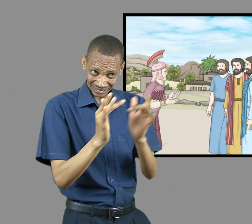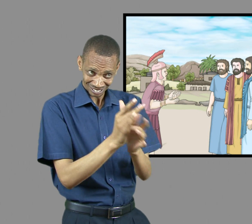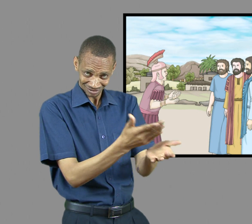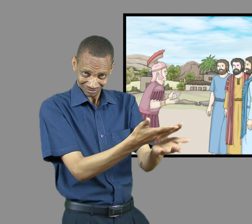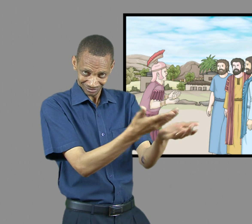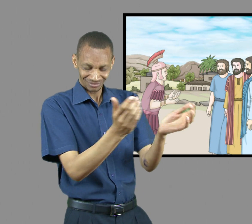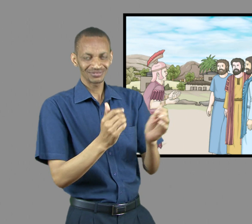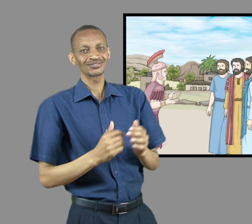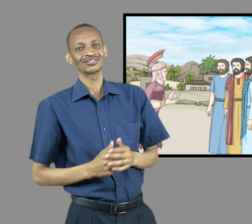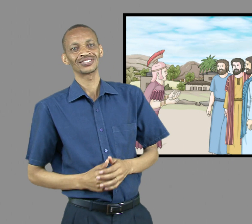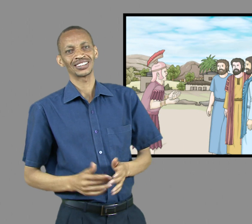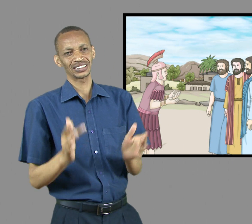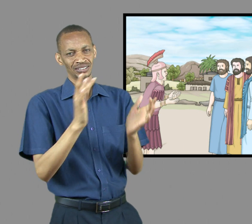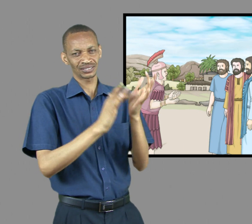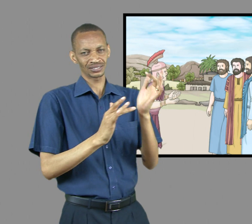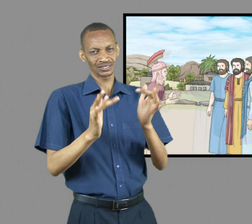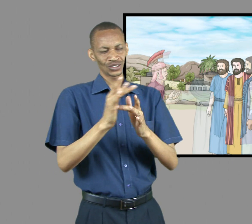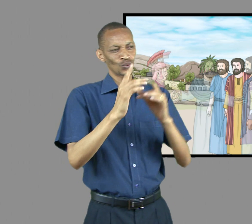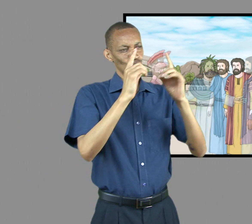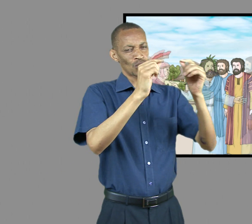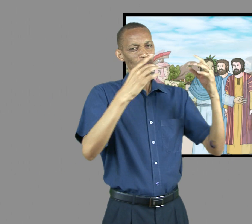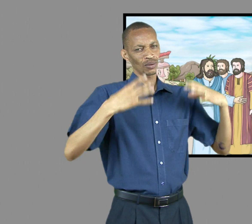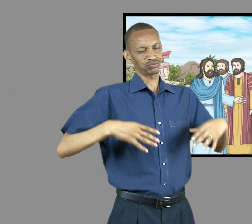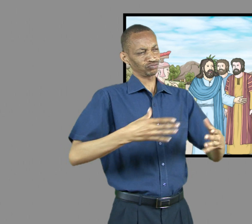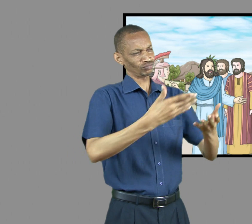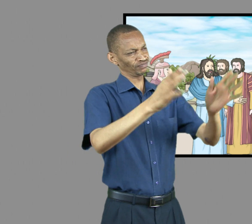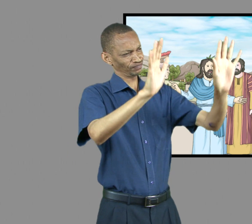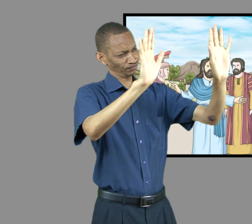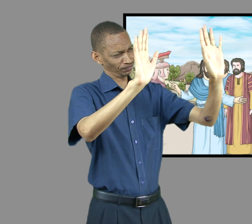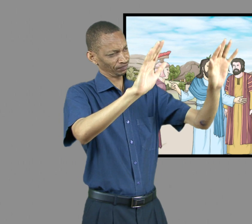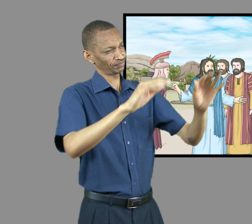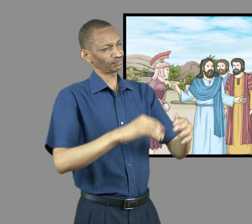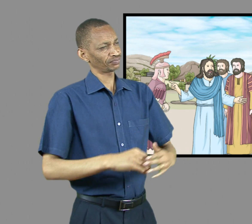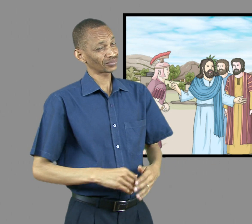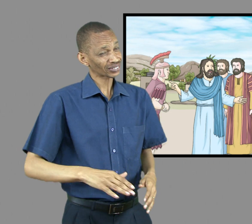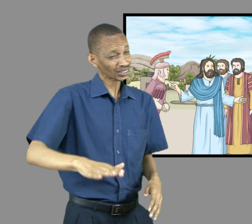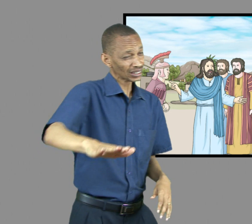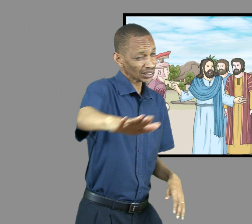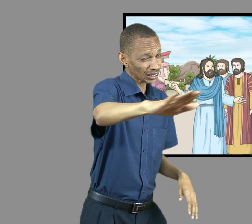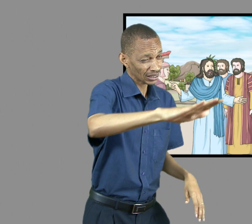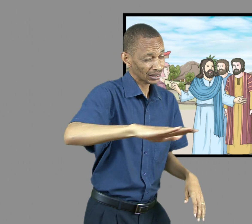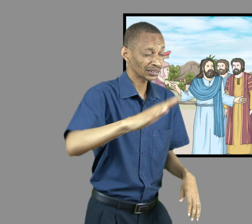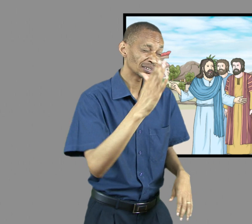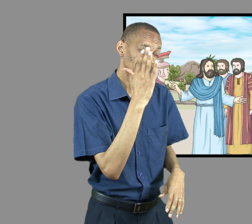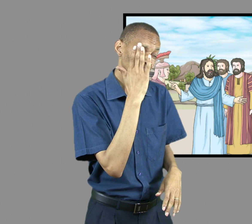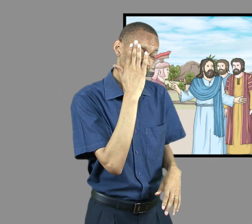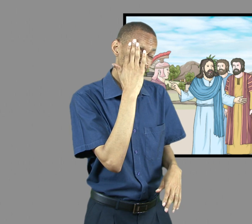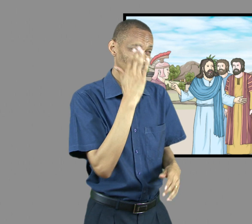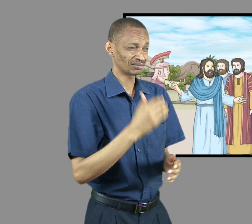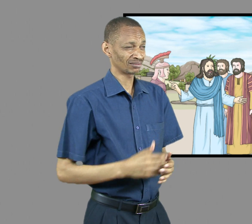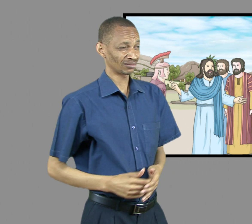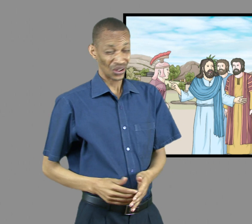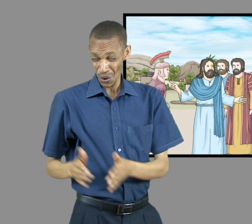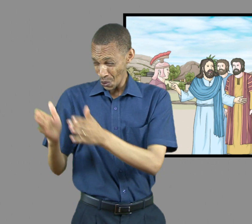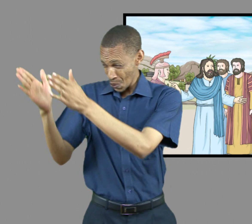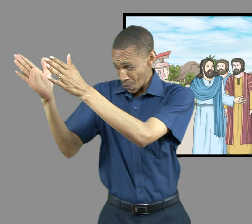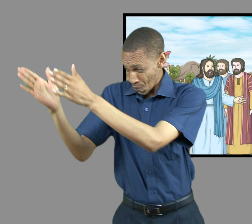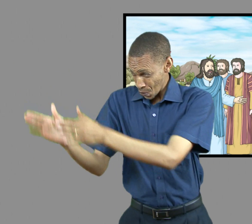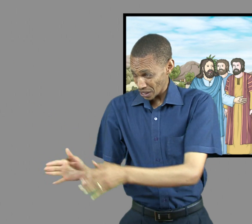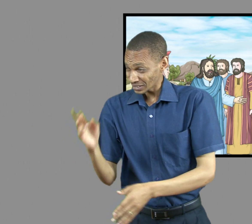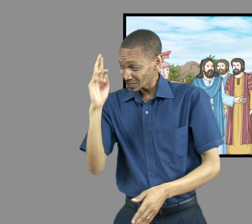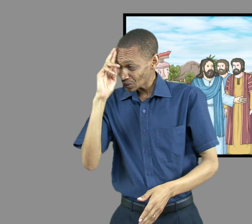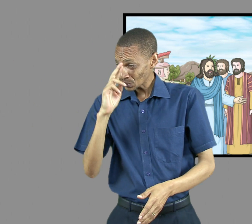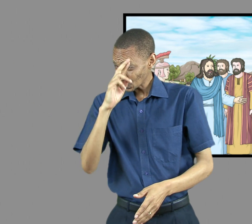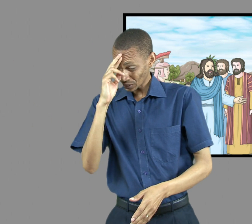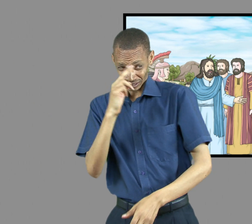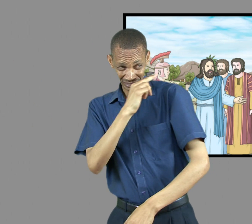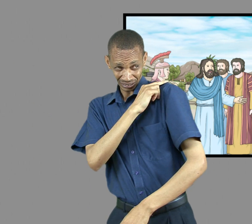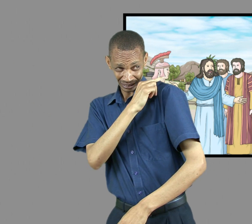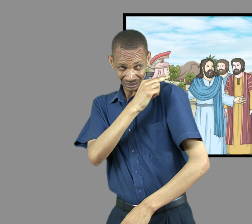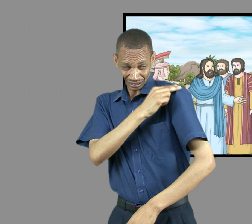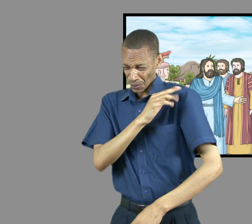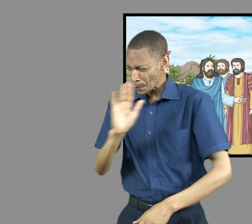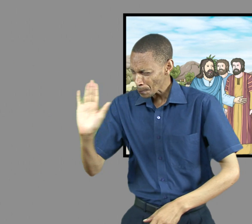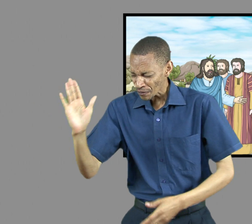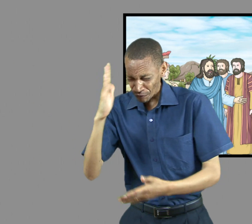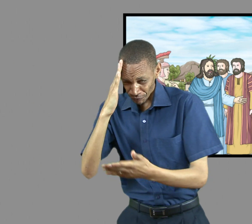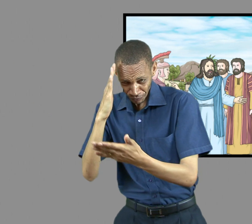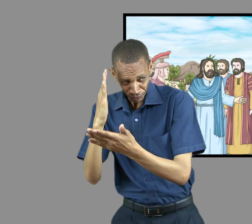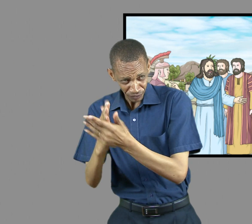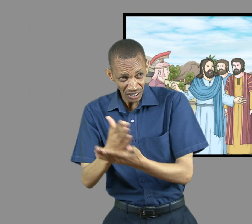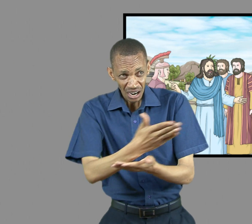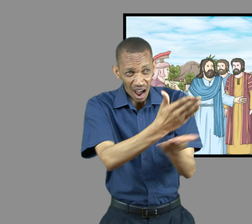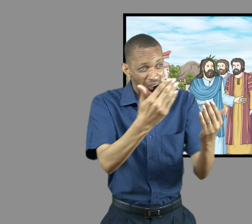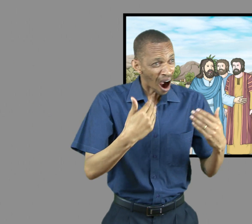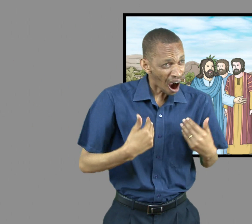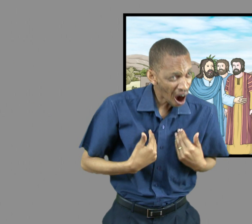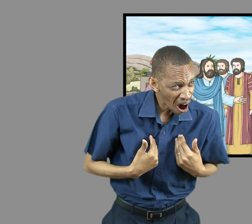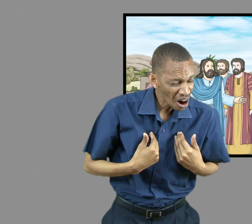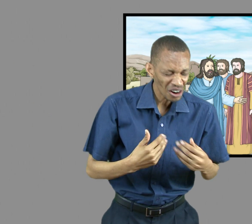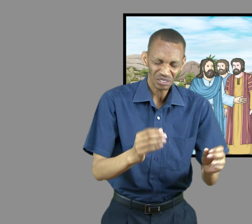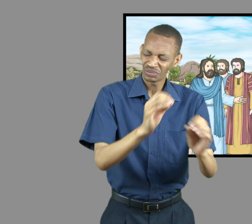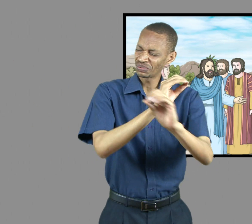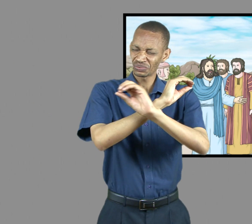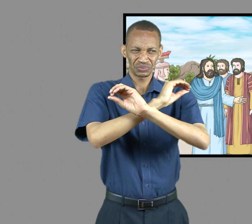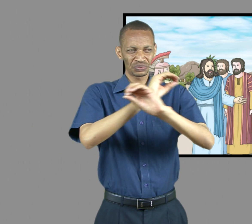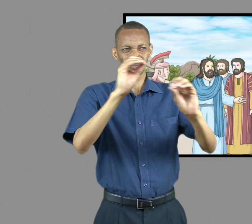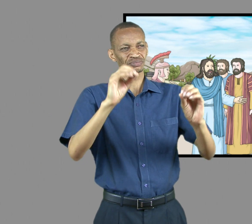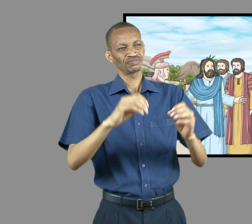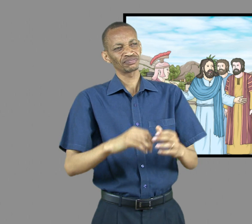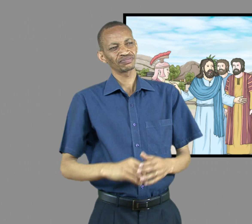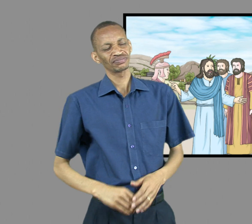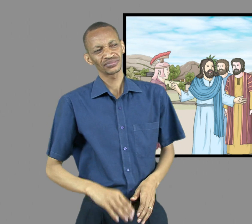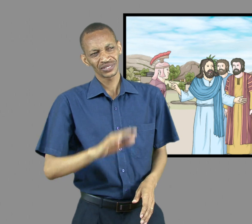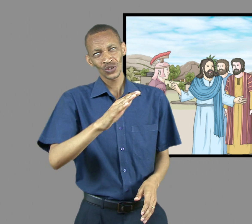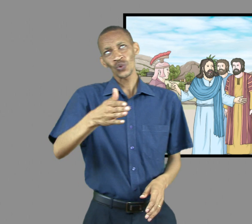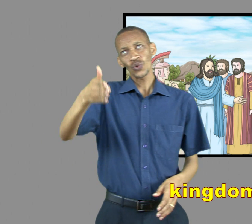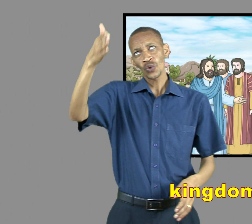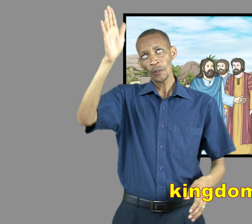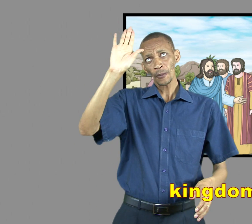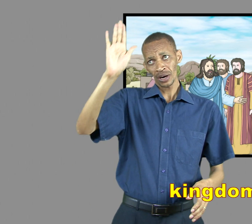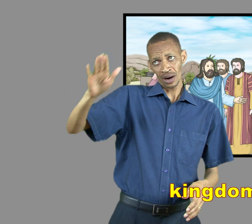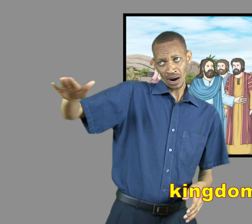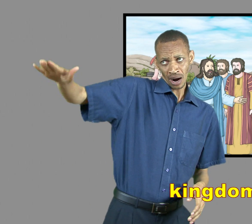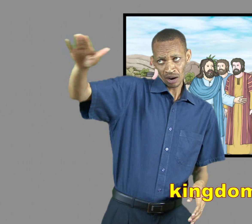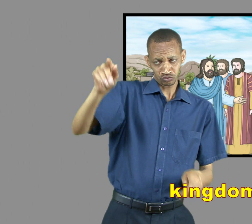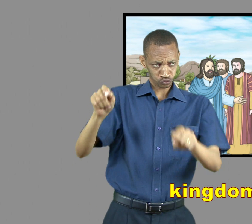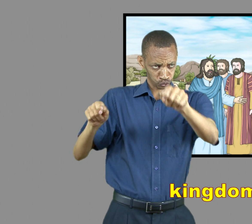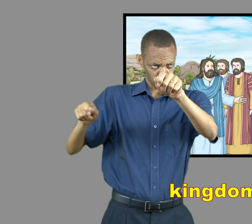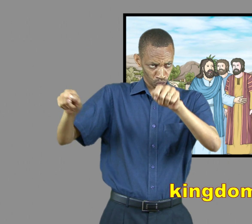When Jesus heard this, He marveled and said to those following Him, “Truly I tell you, I have not found anyone in Israel with such great faith.